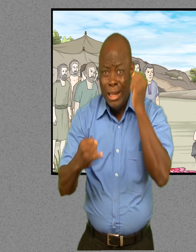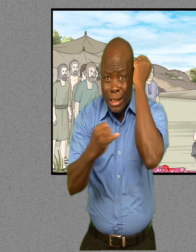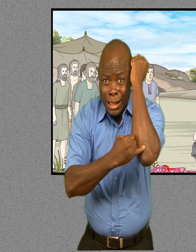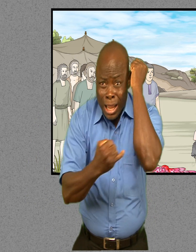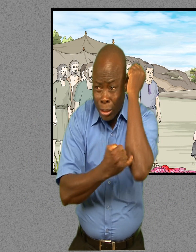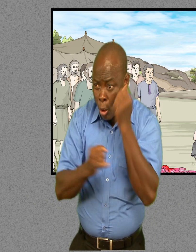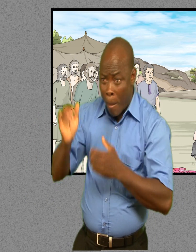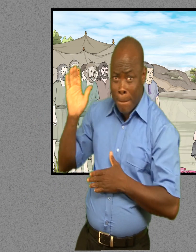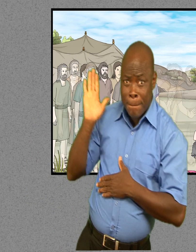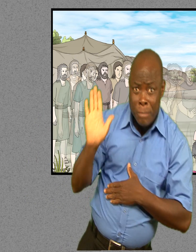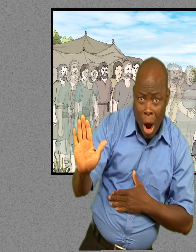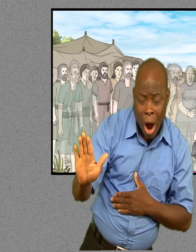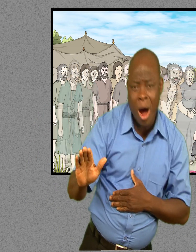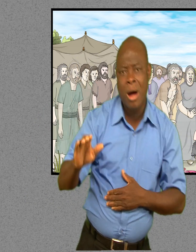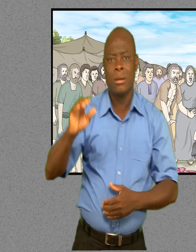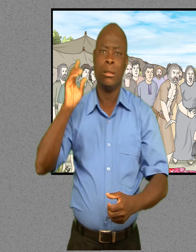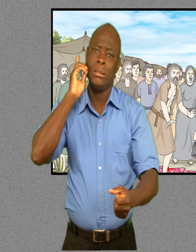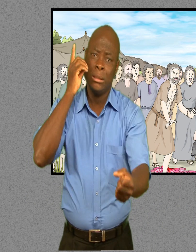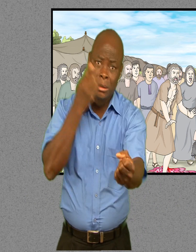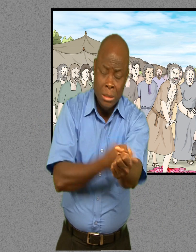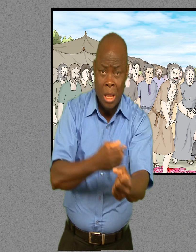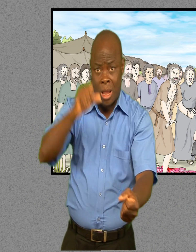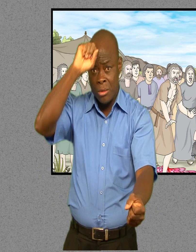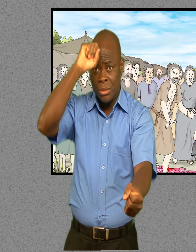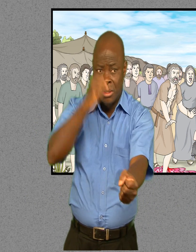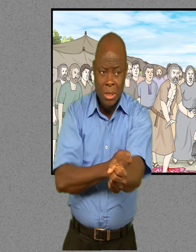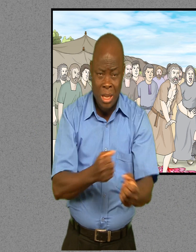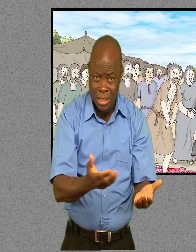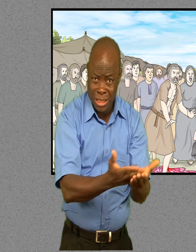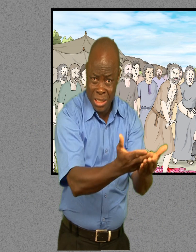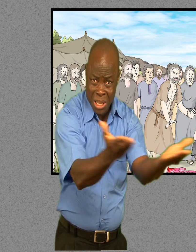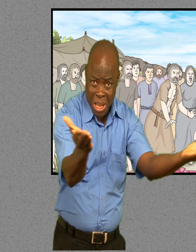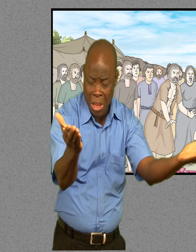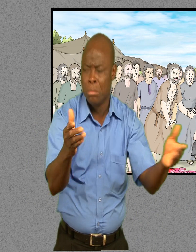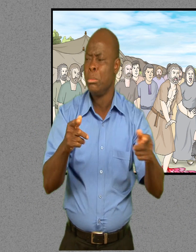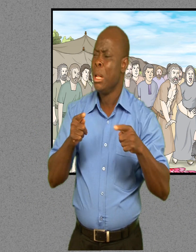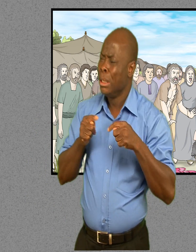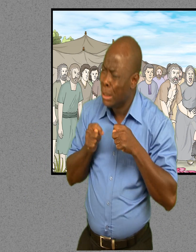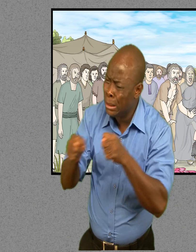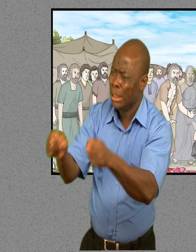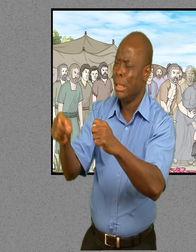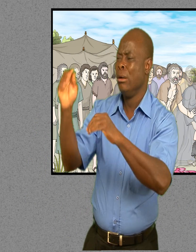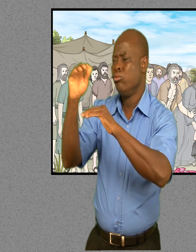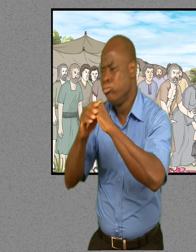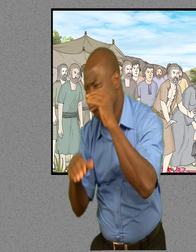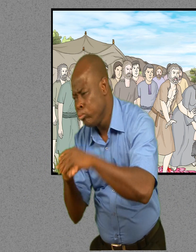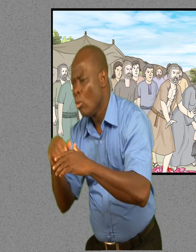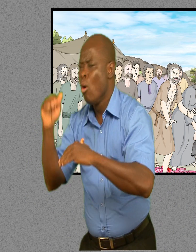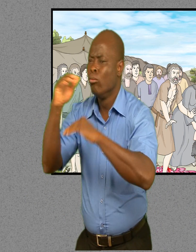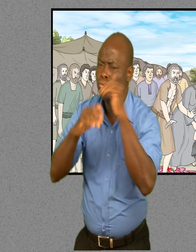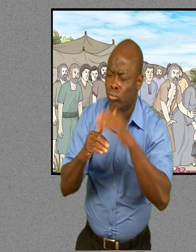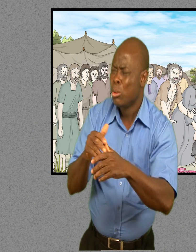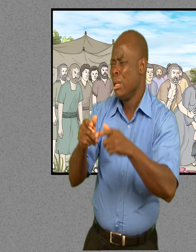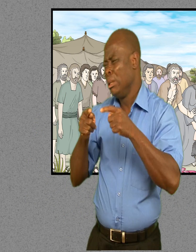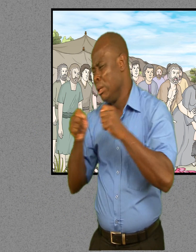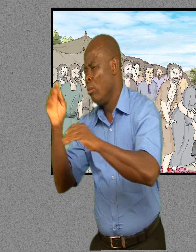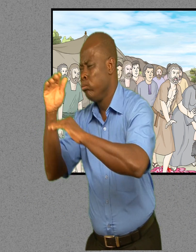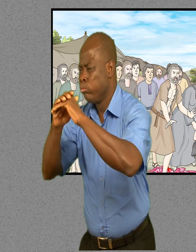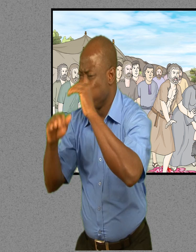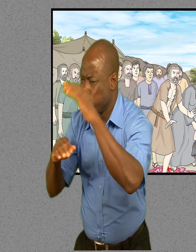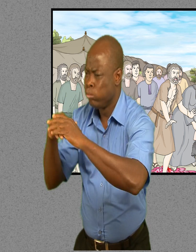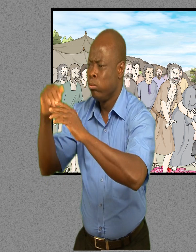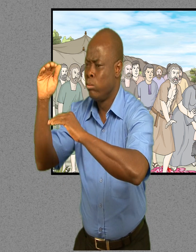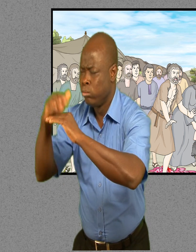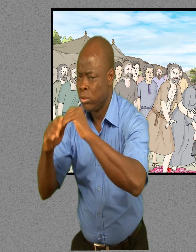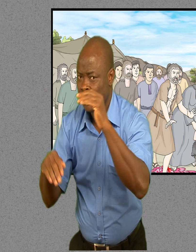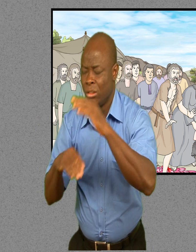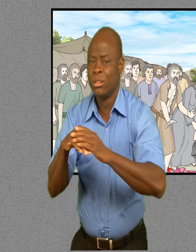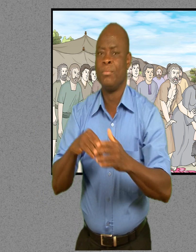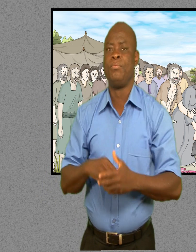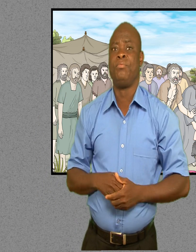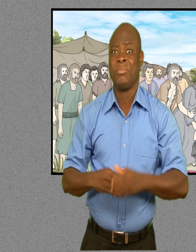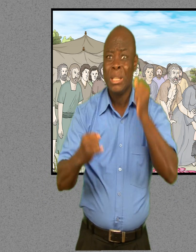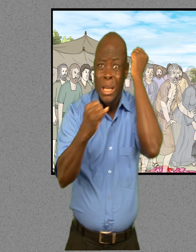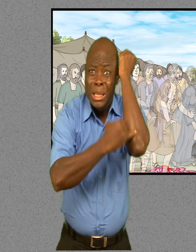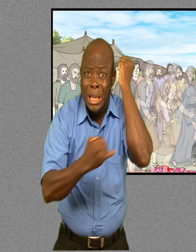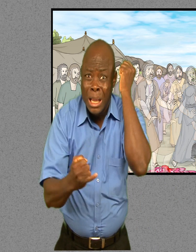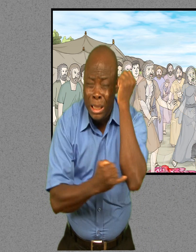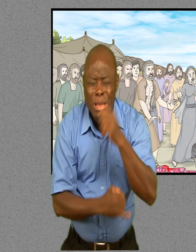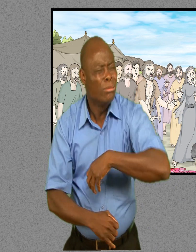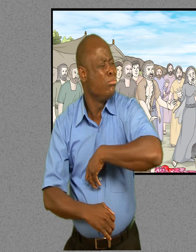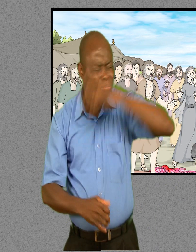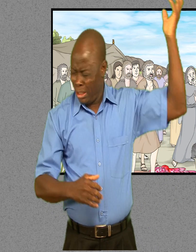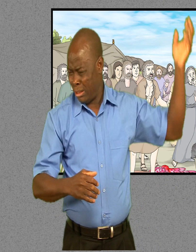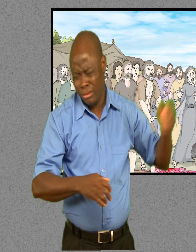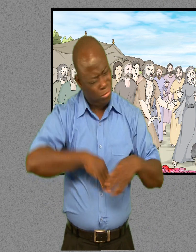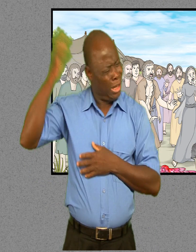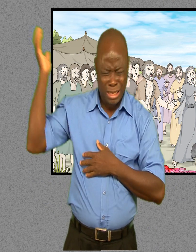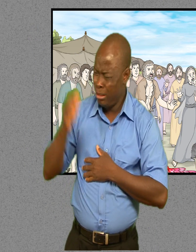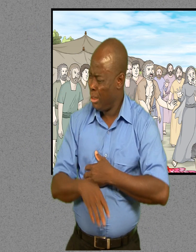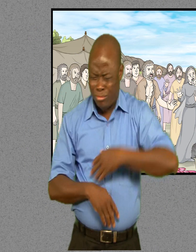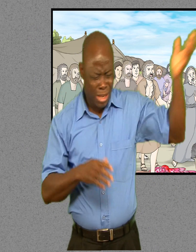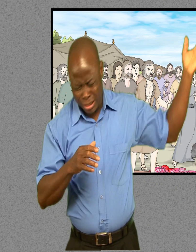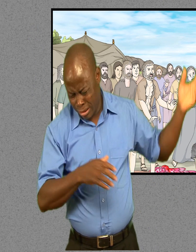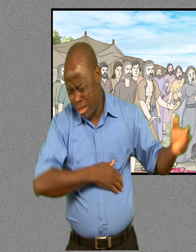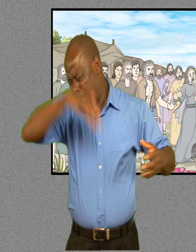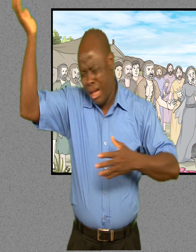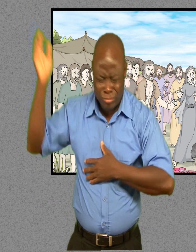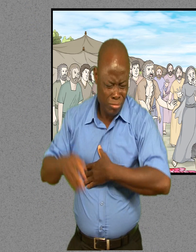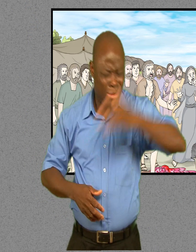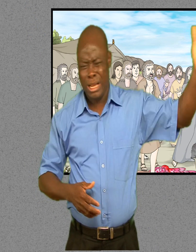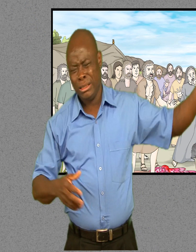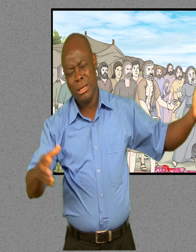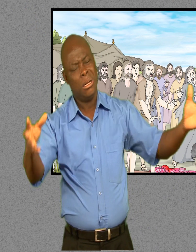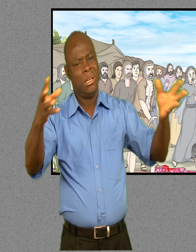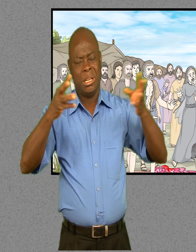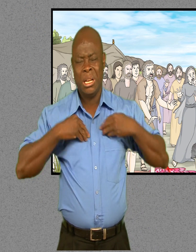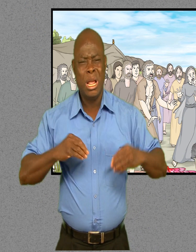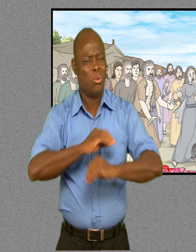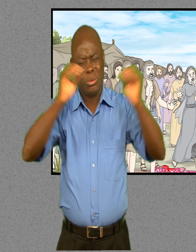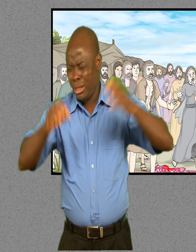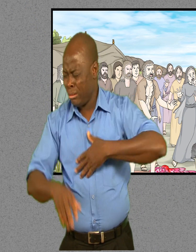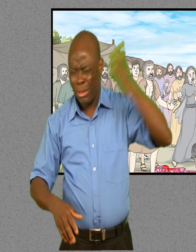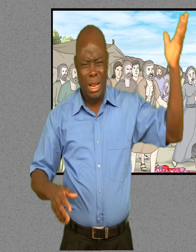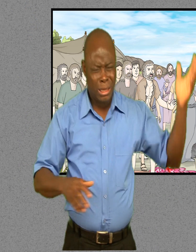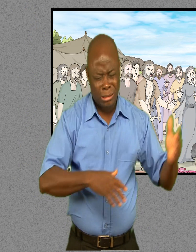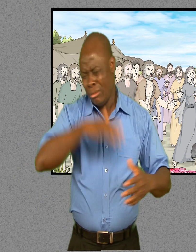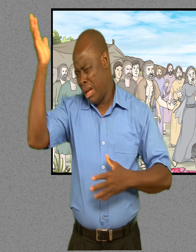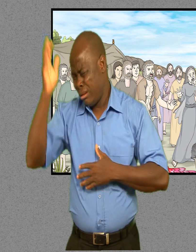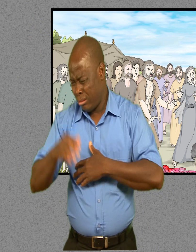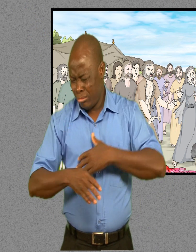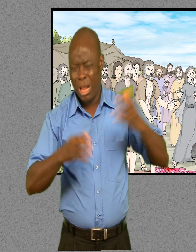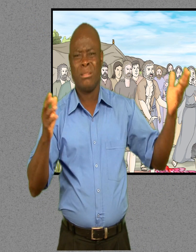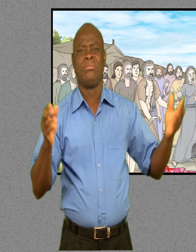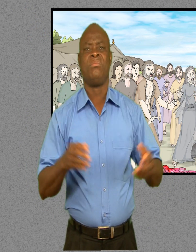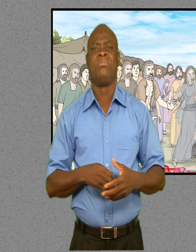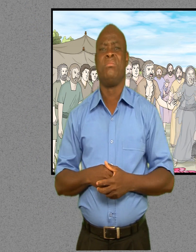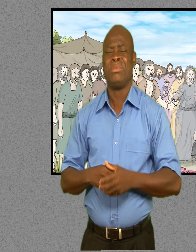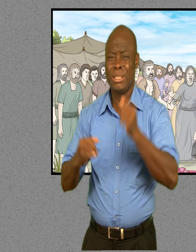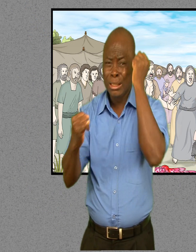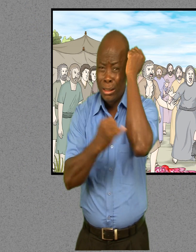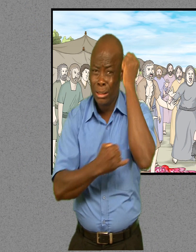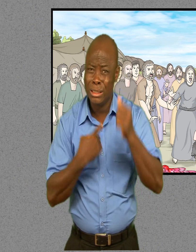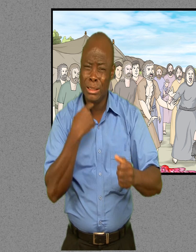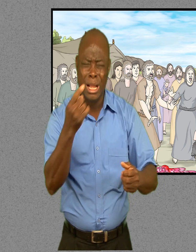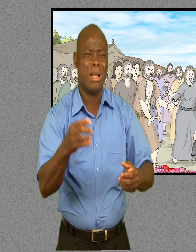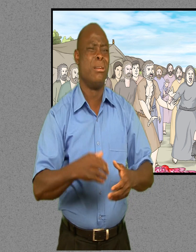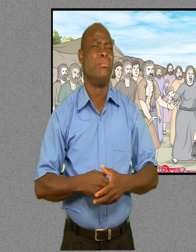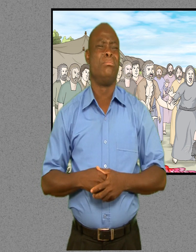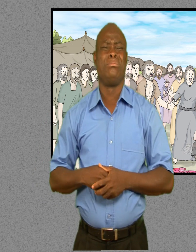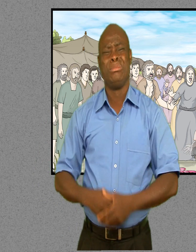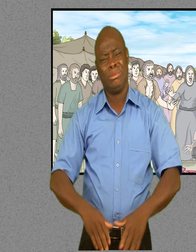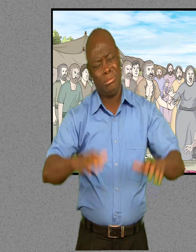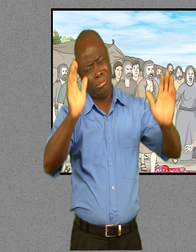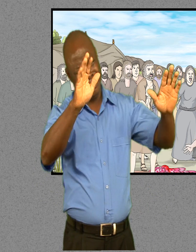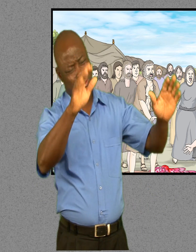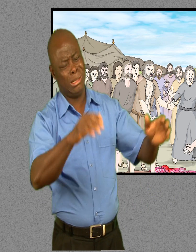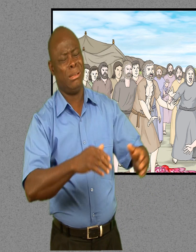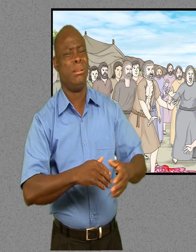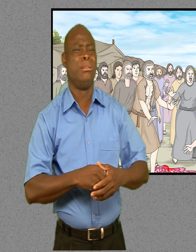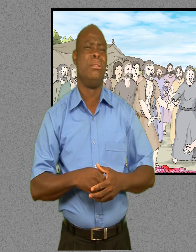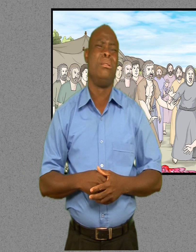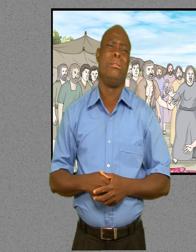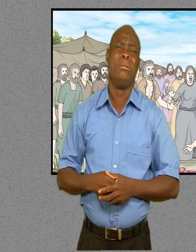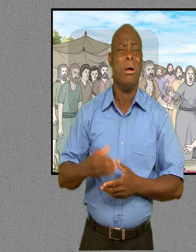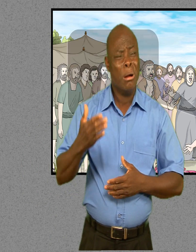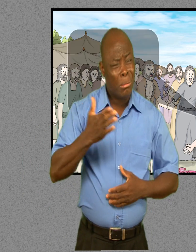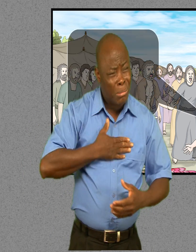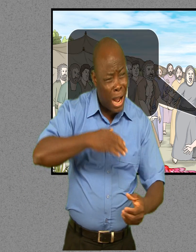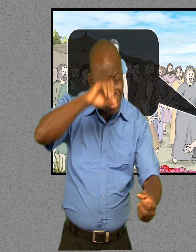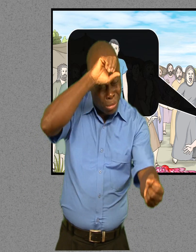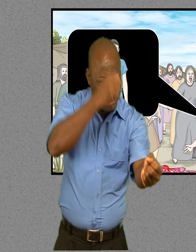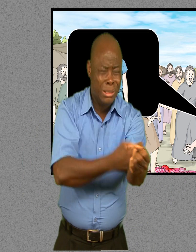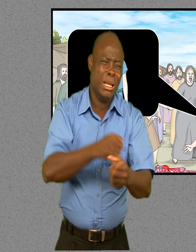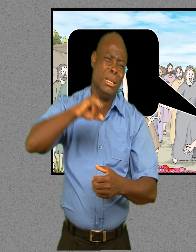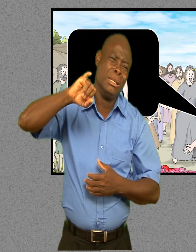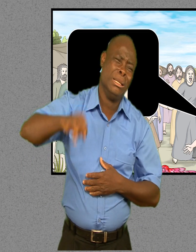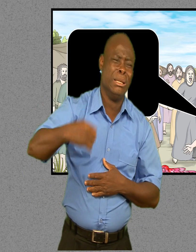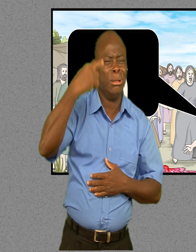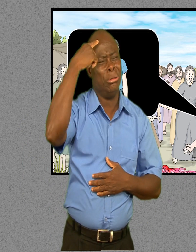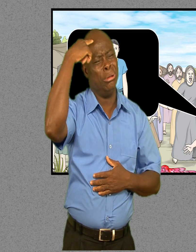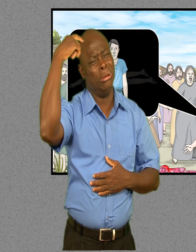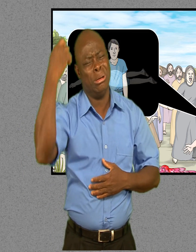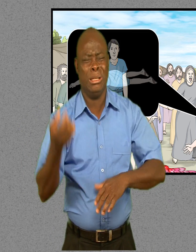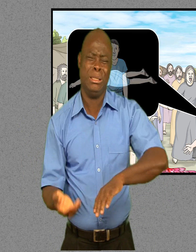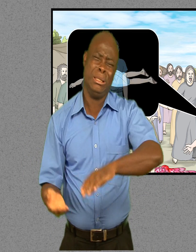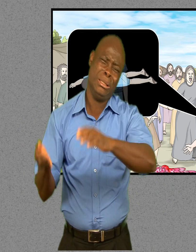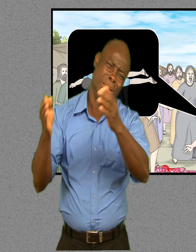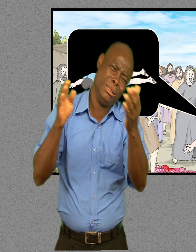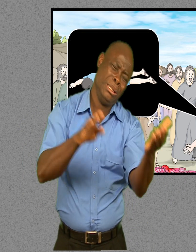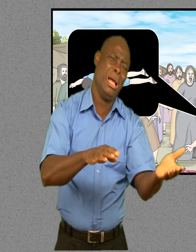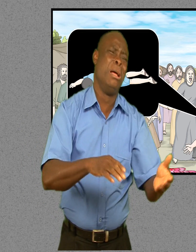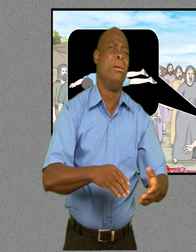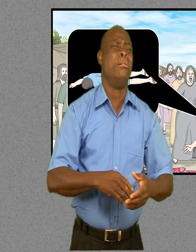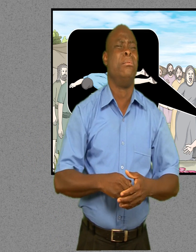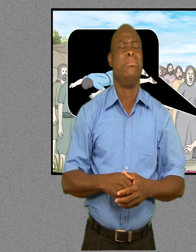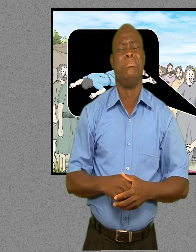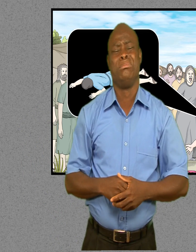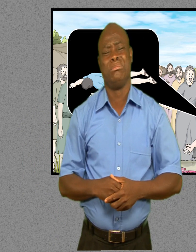All his sons and daughters tried to comfort him, but he refused to be comforted.